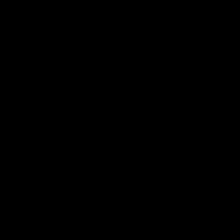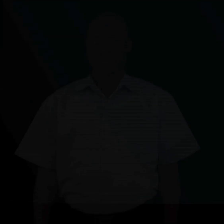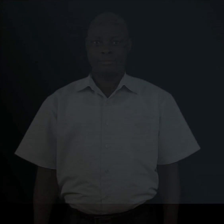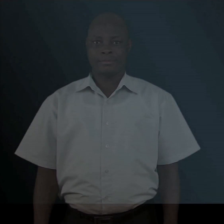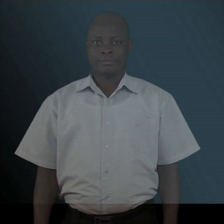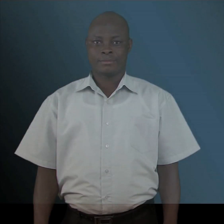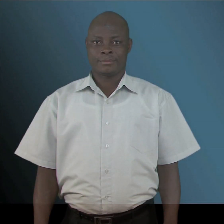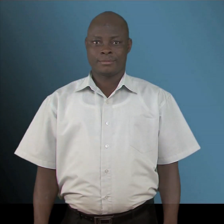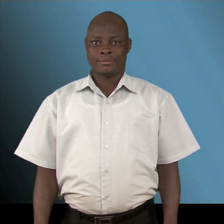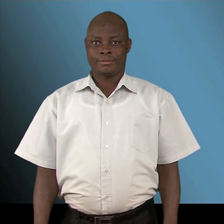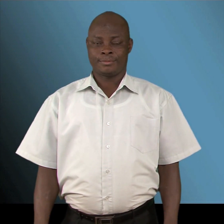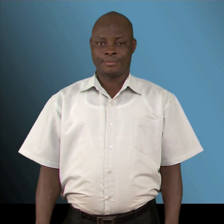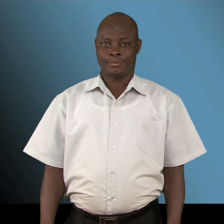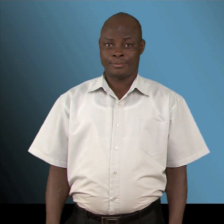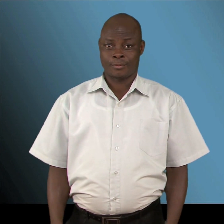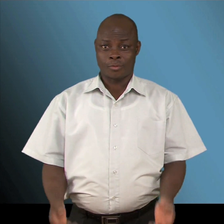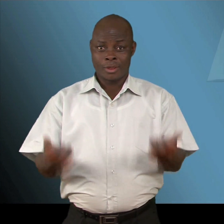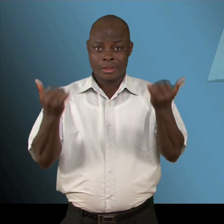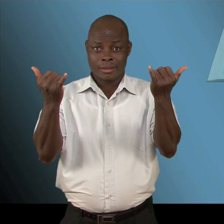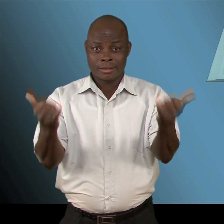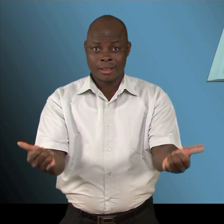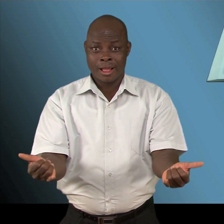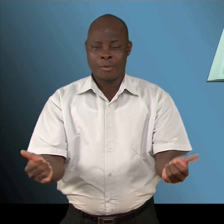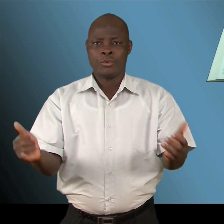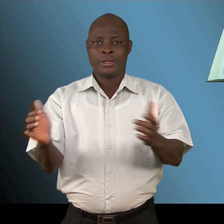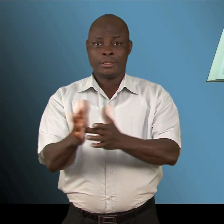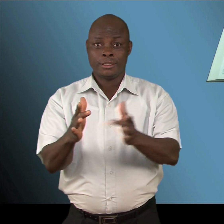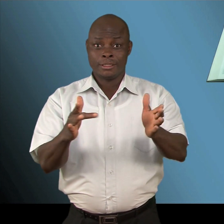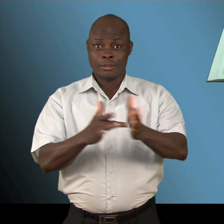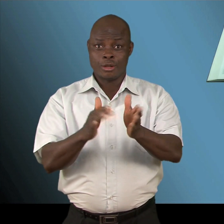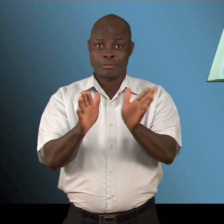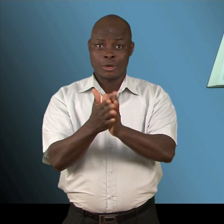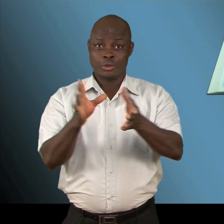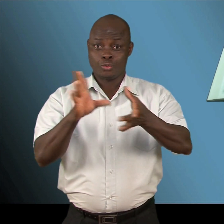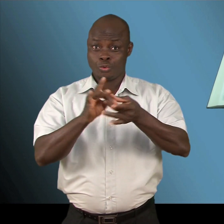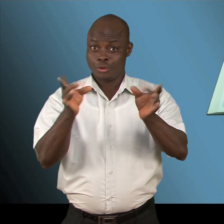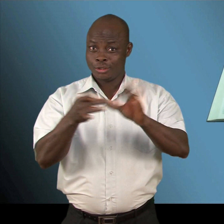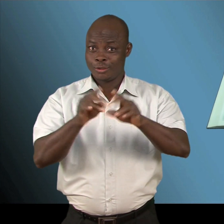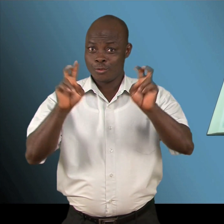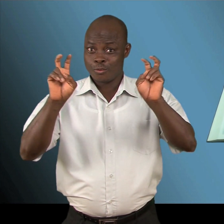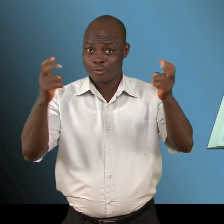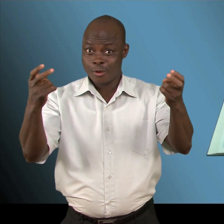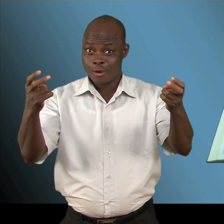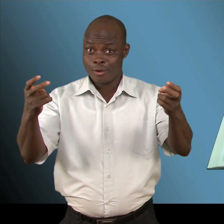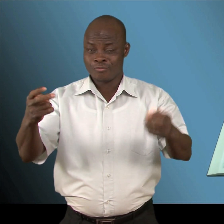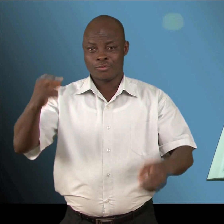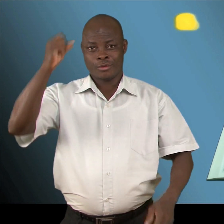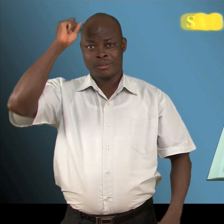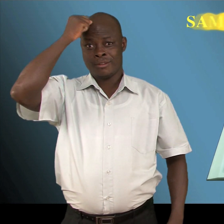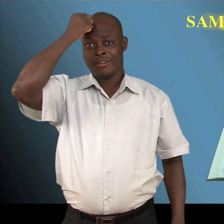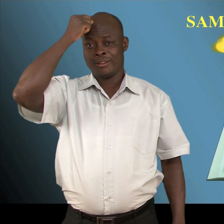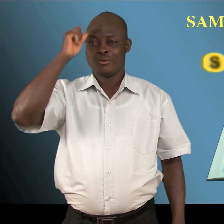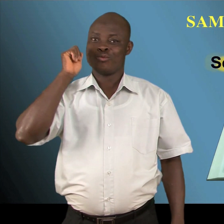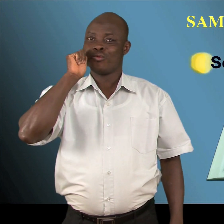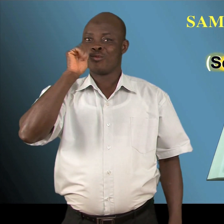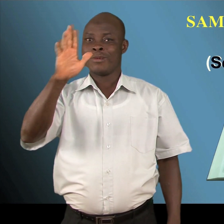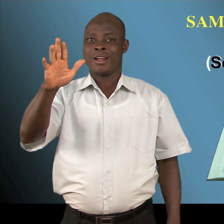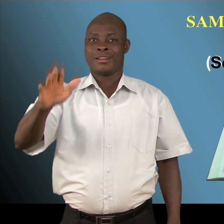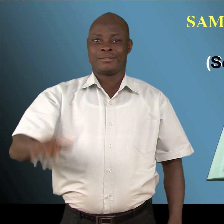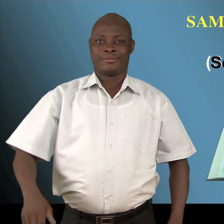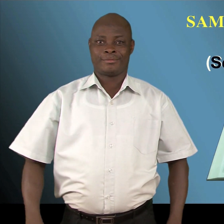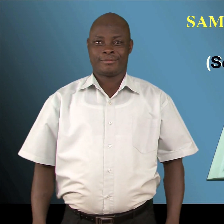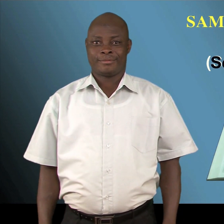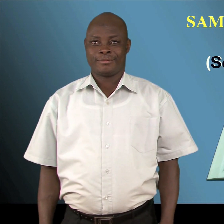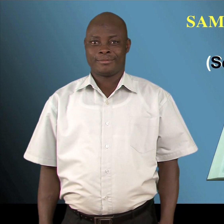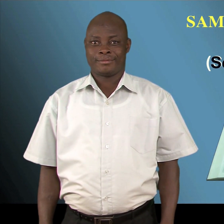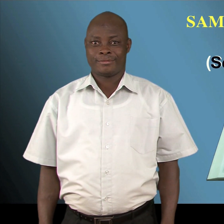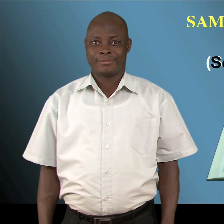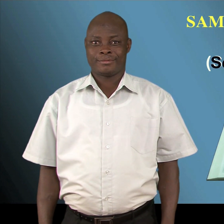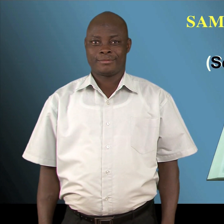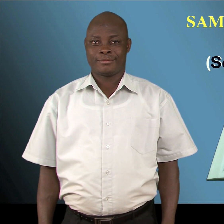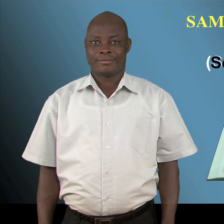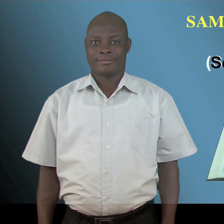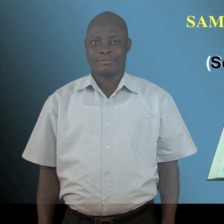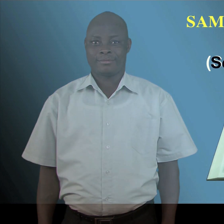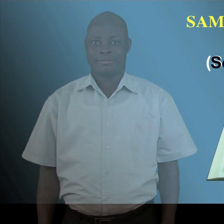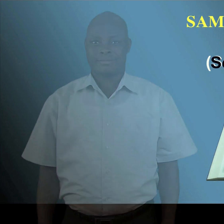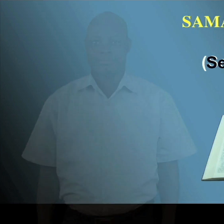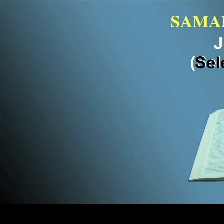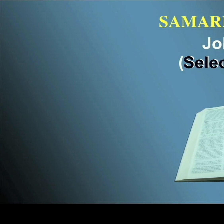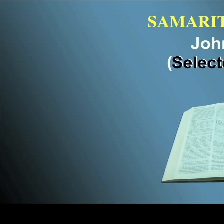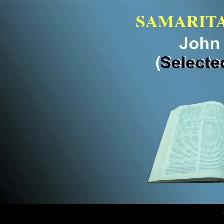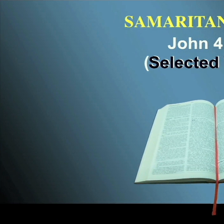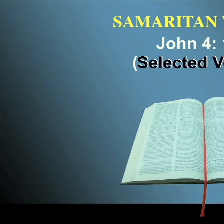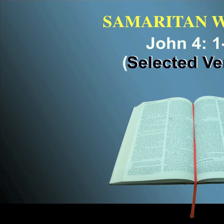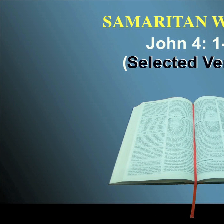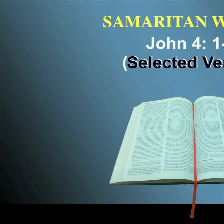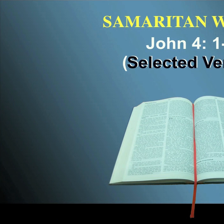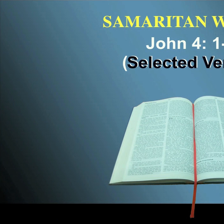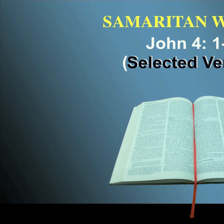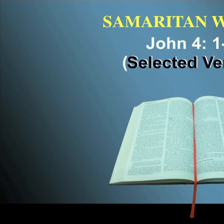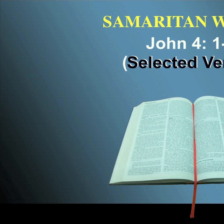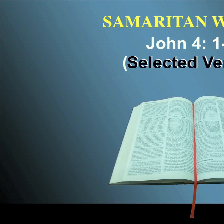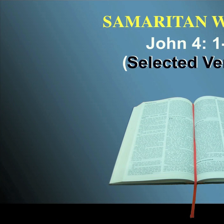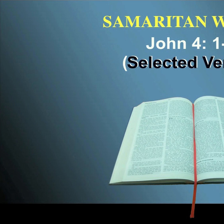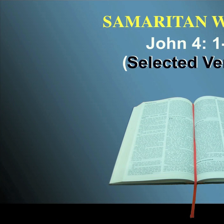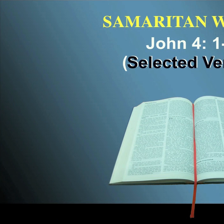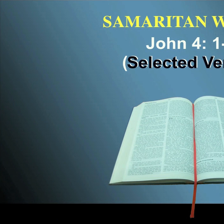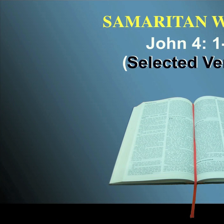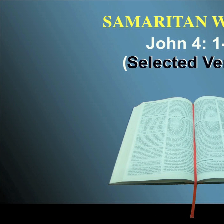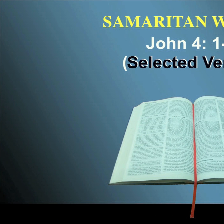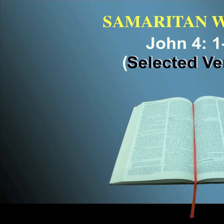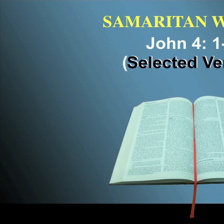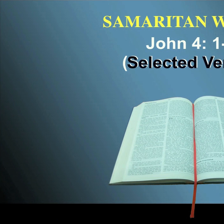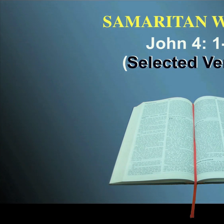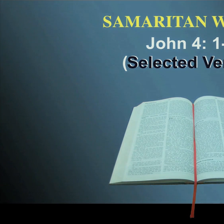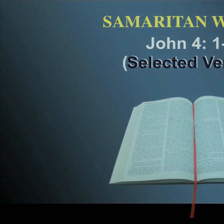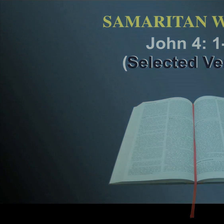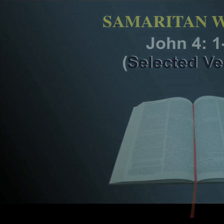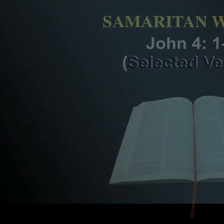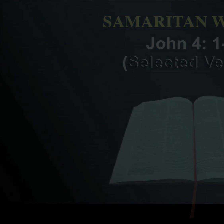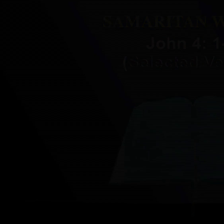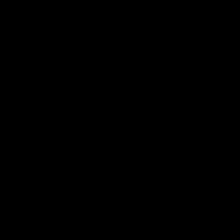The Samaritan woman